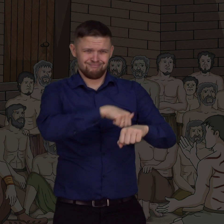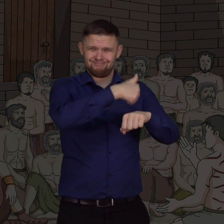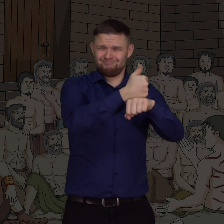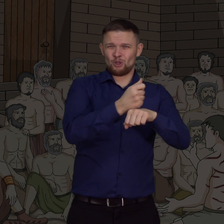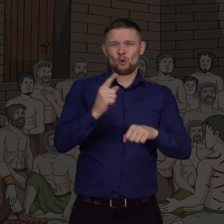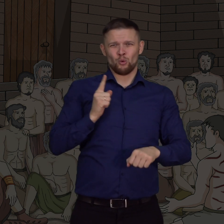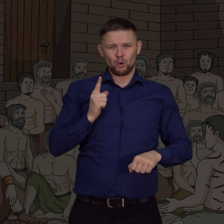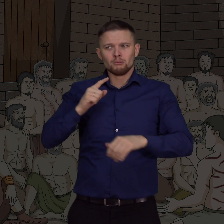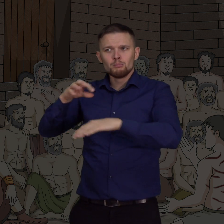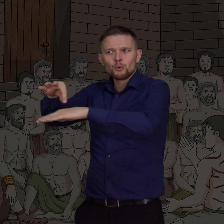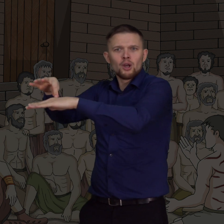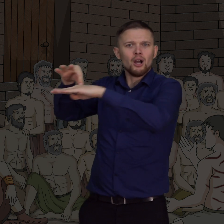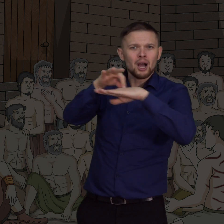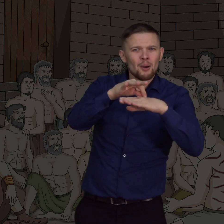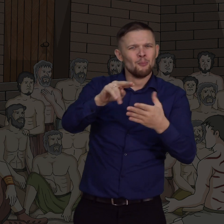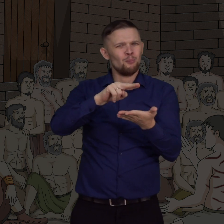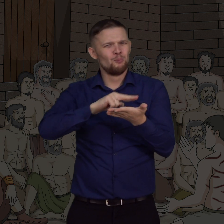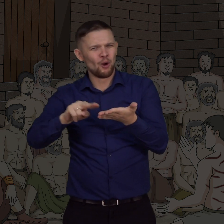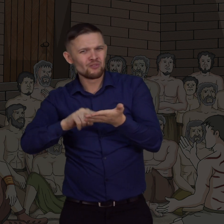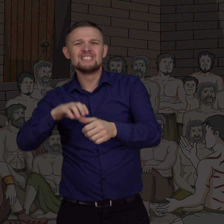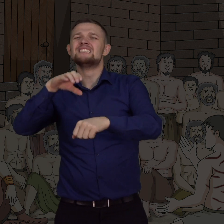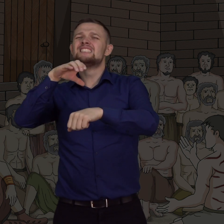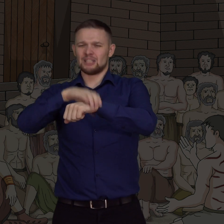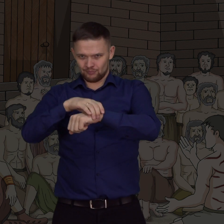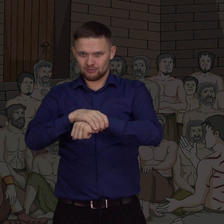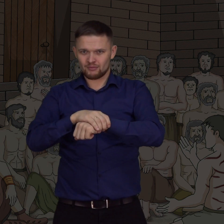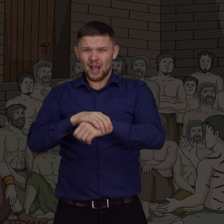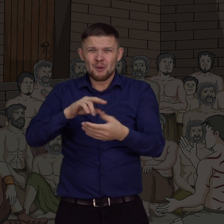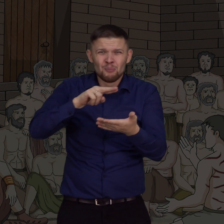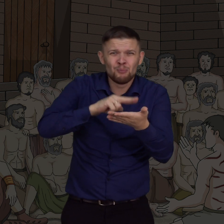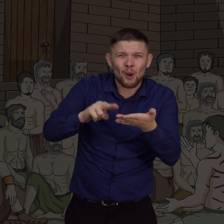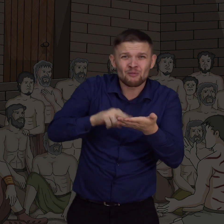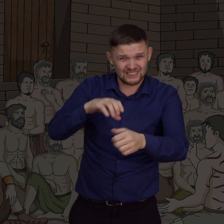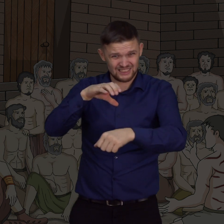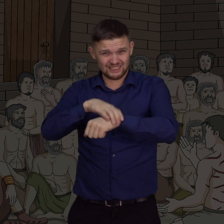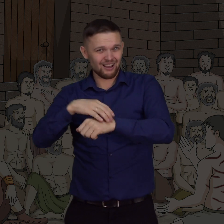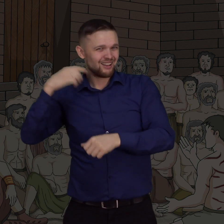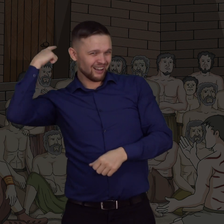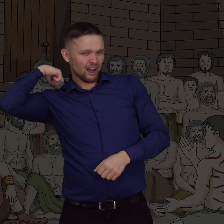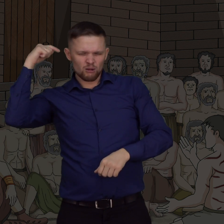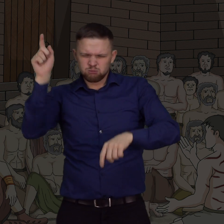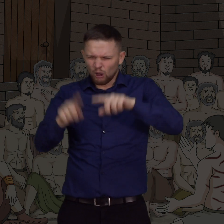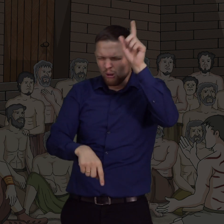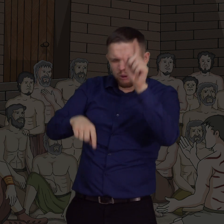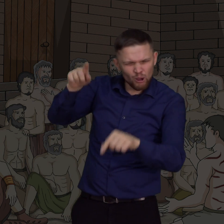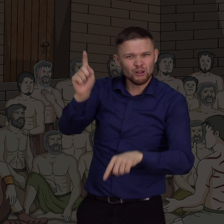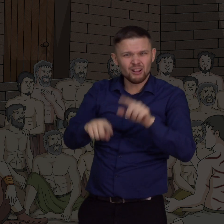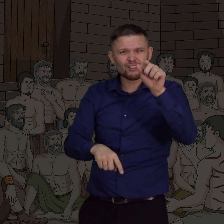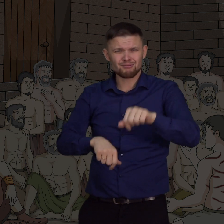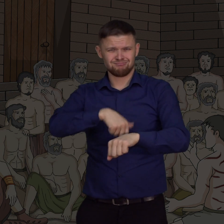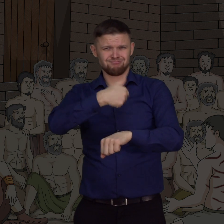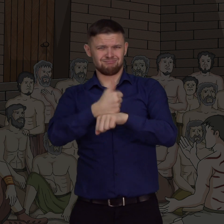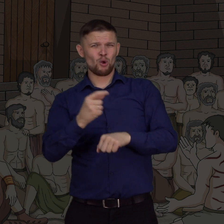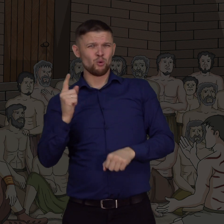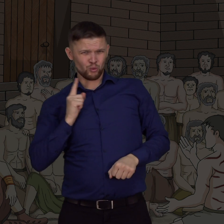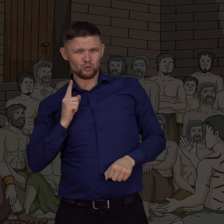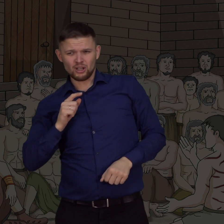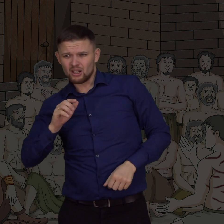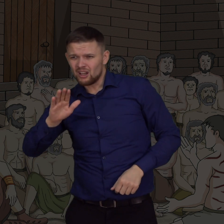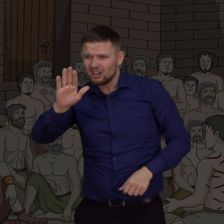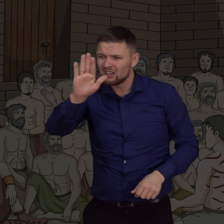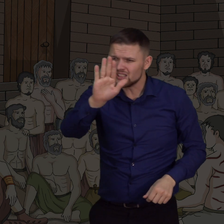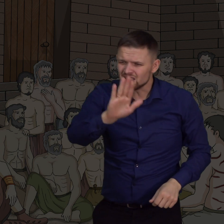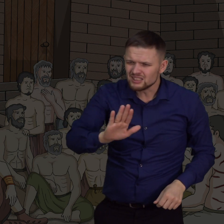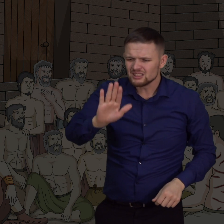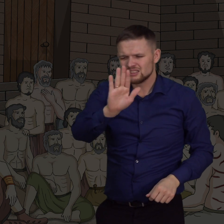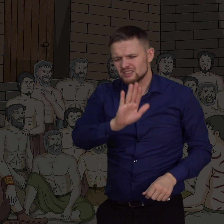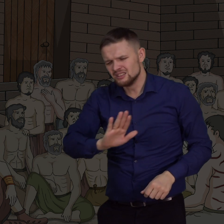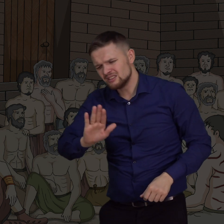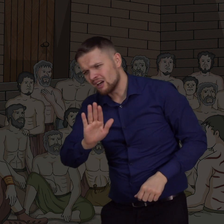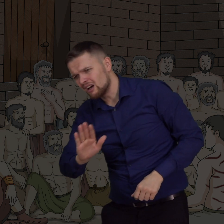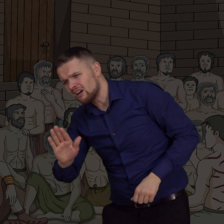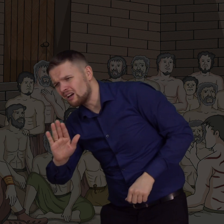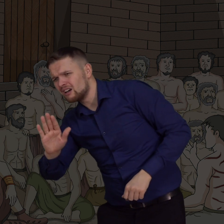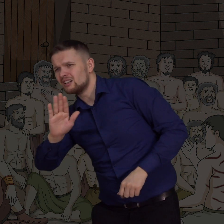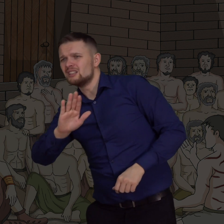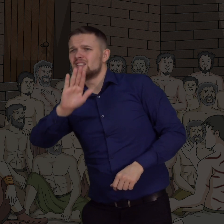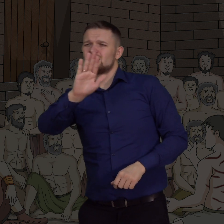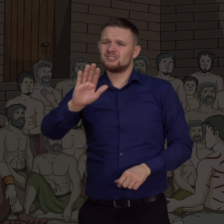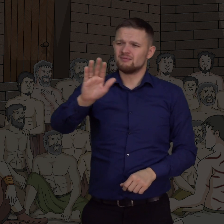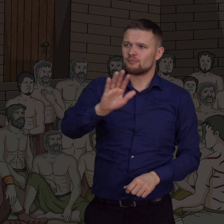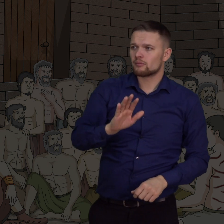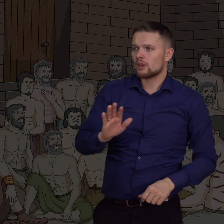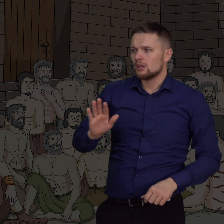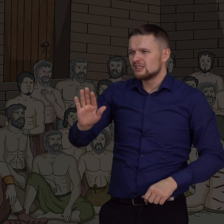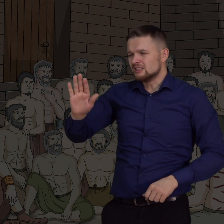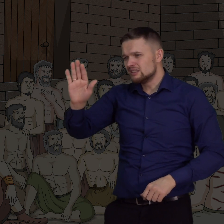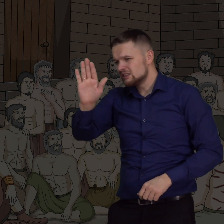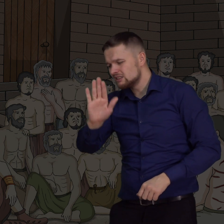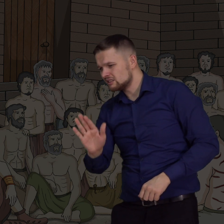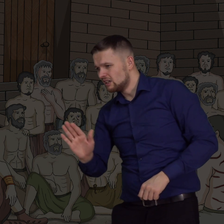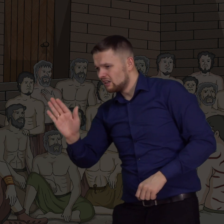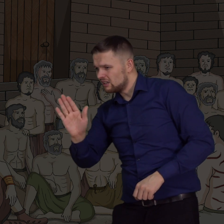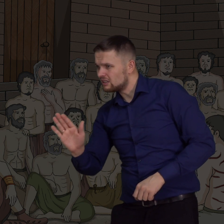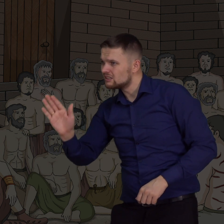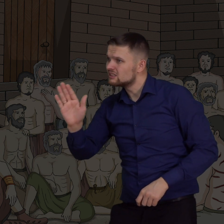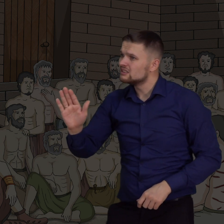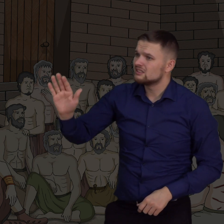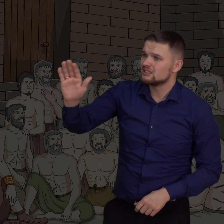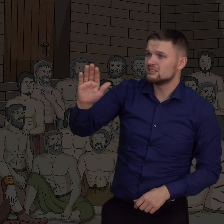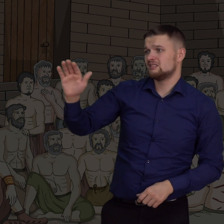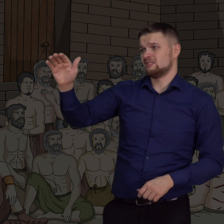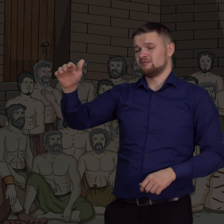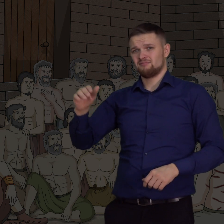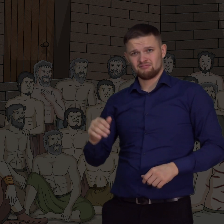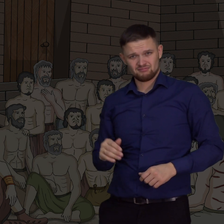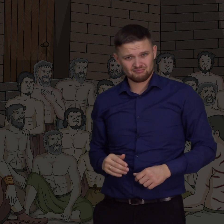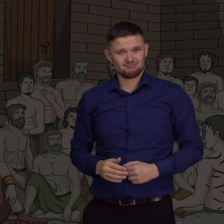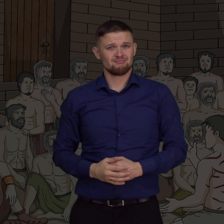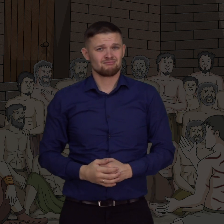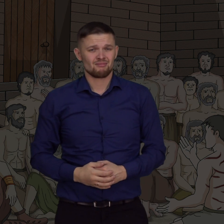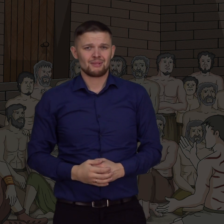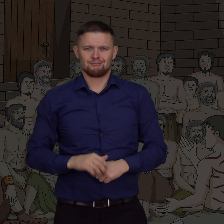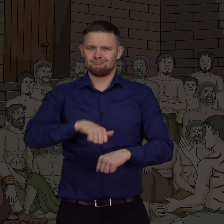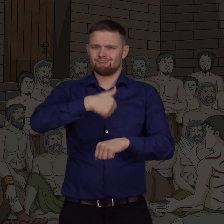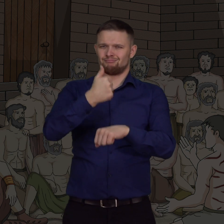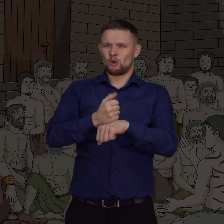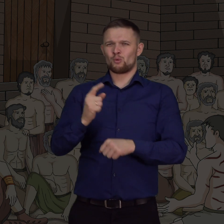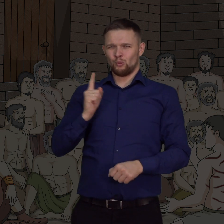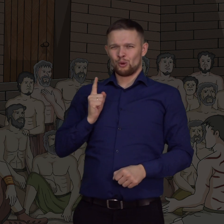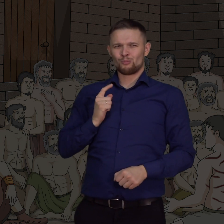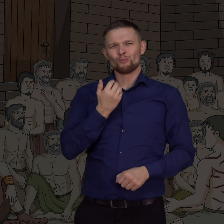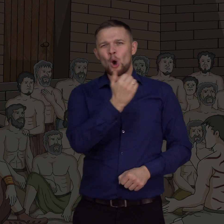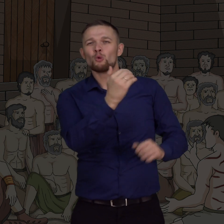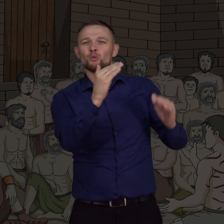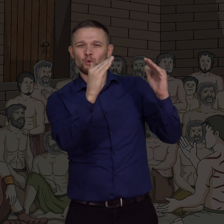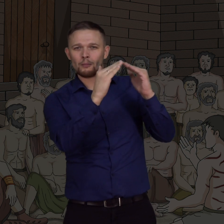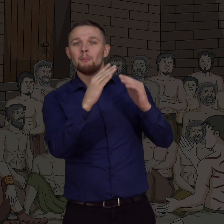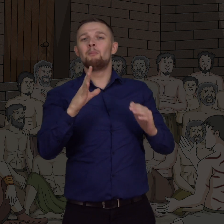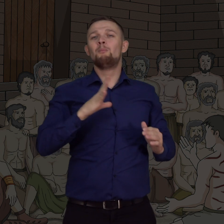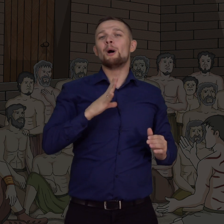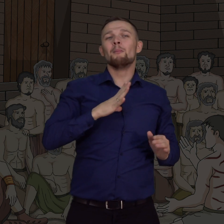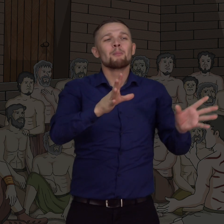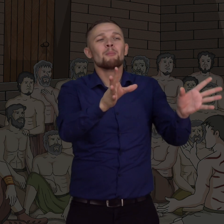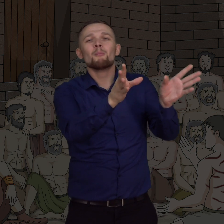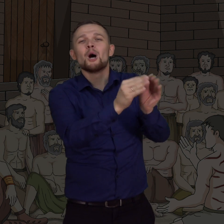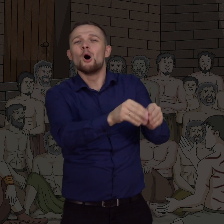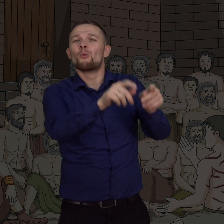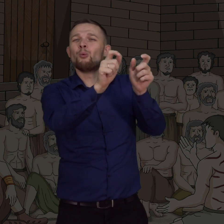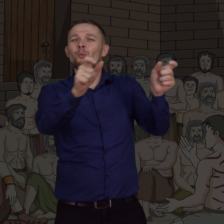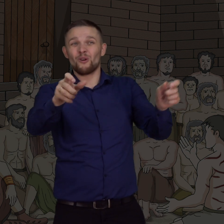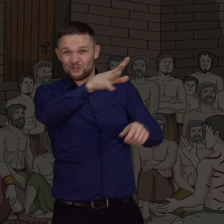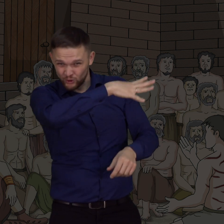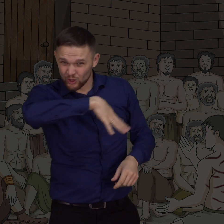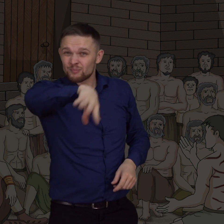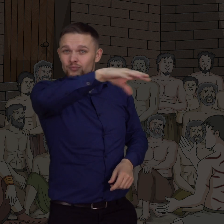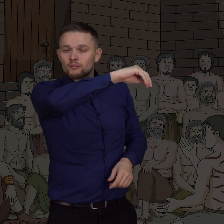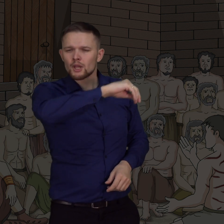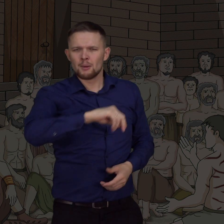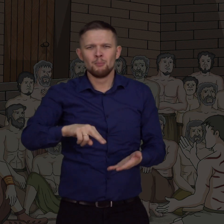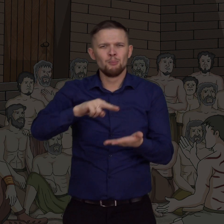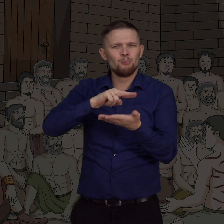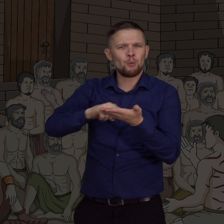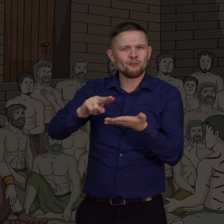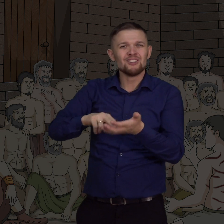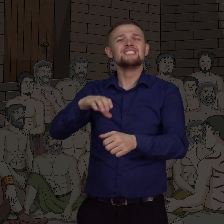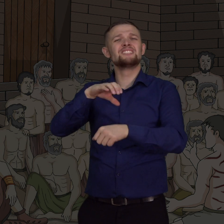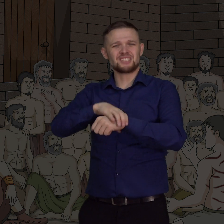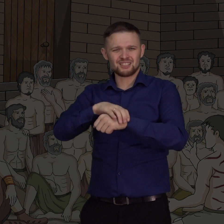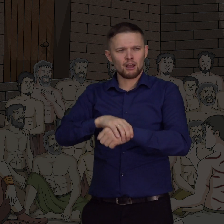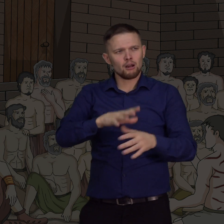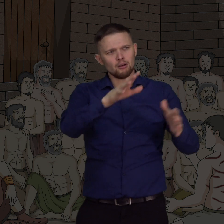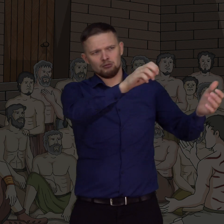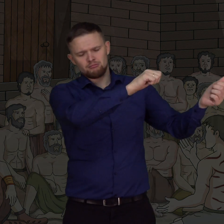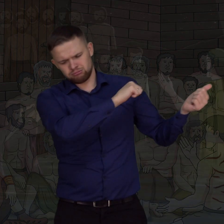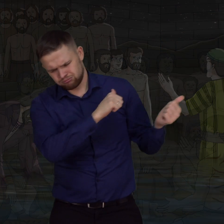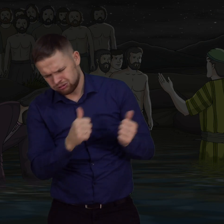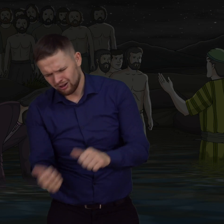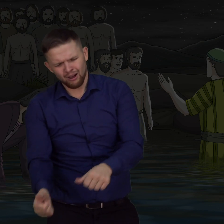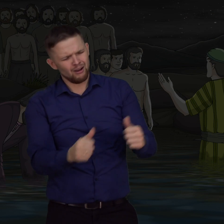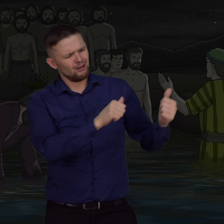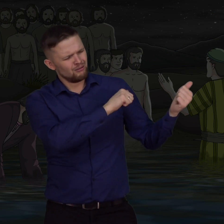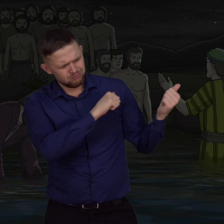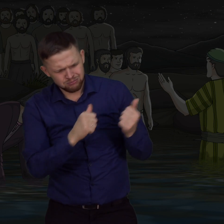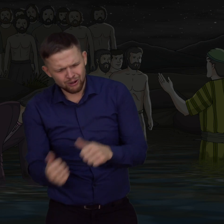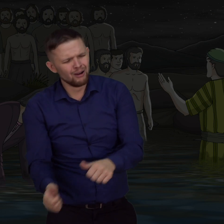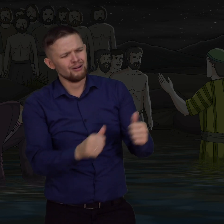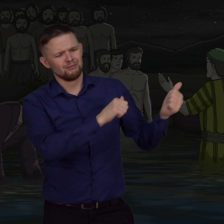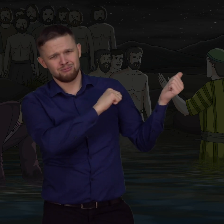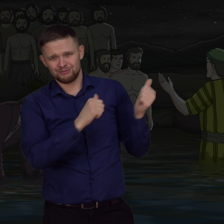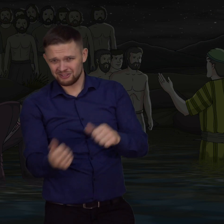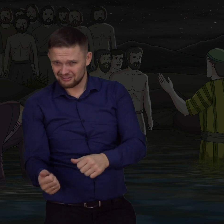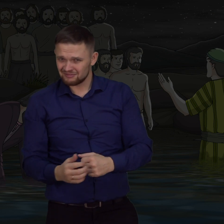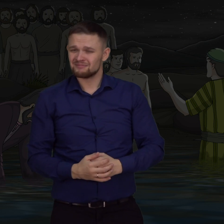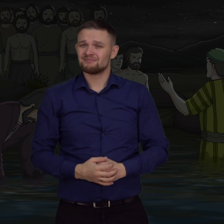Then Paul and Silas spoke the word of the Lord to him and to everyone in his house. At that hour of the night, the jailer took them and washed their wounds.